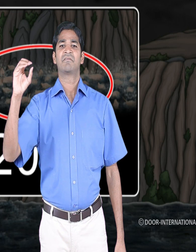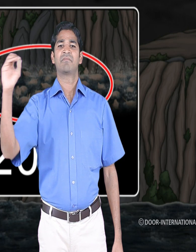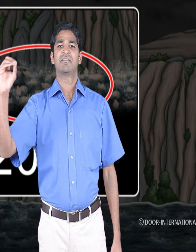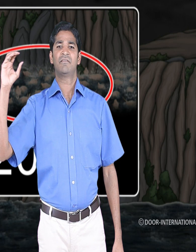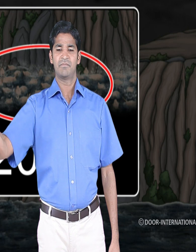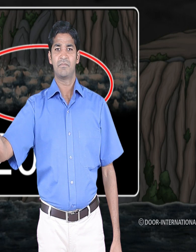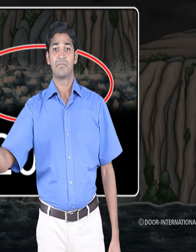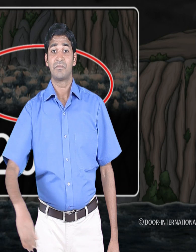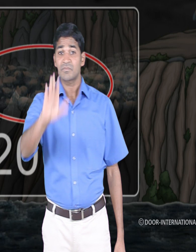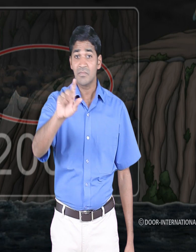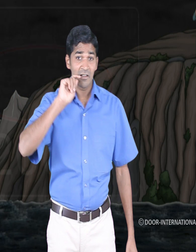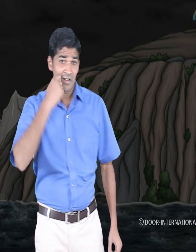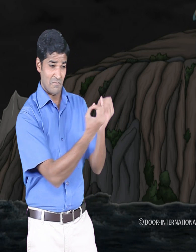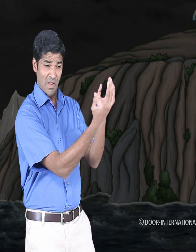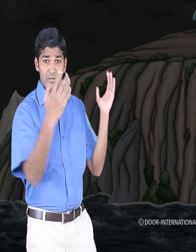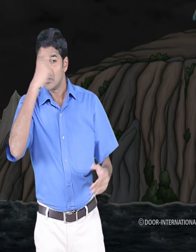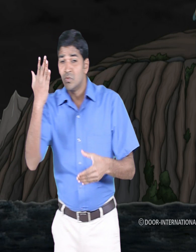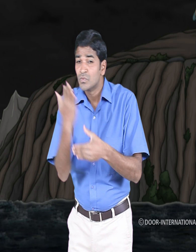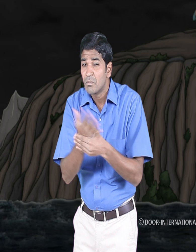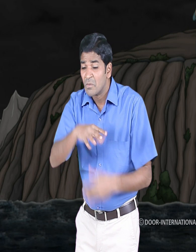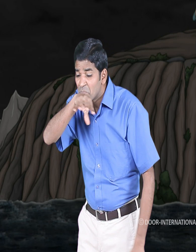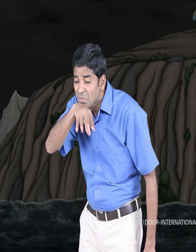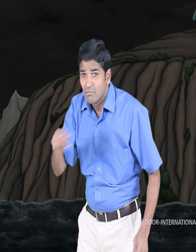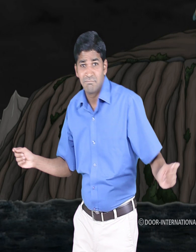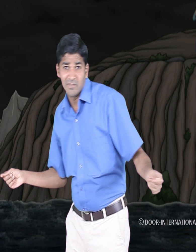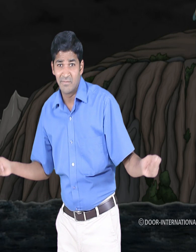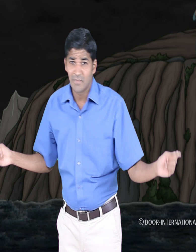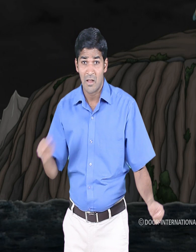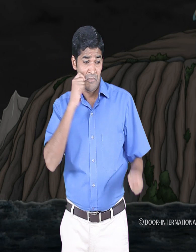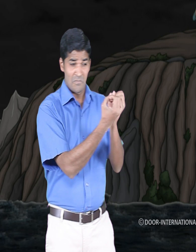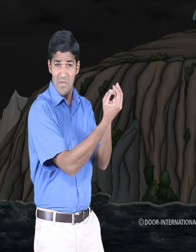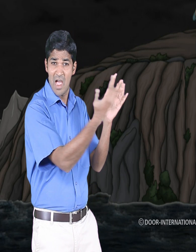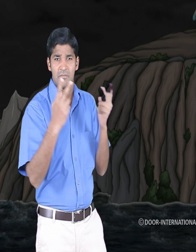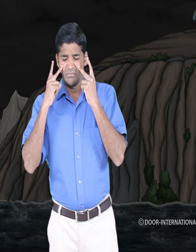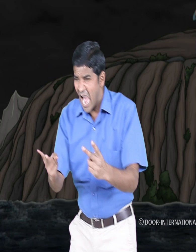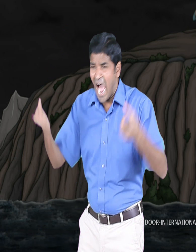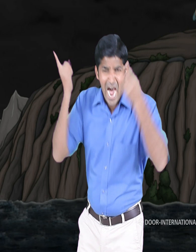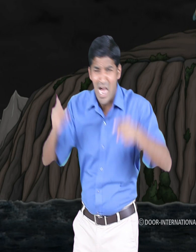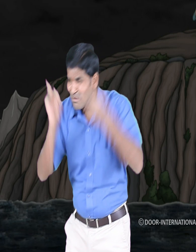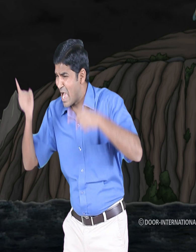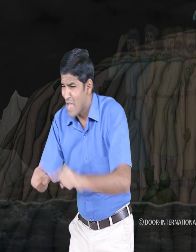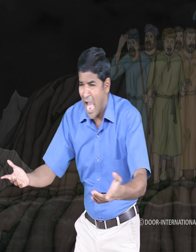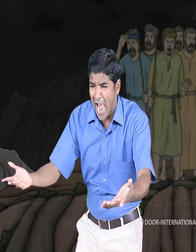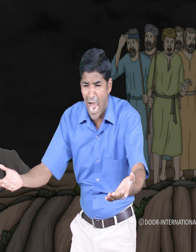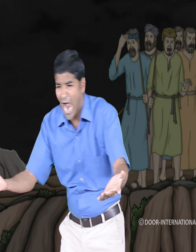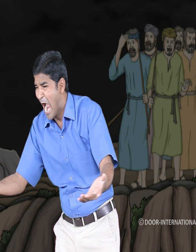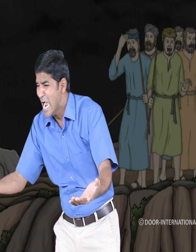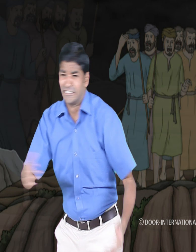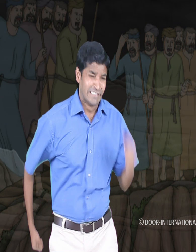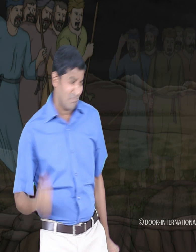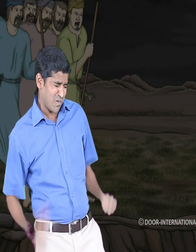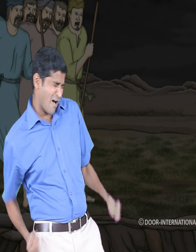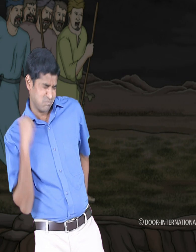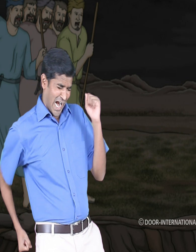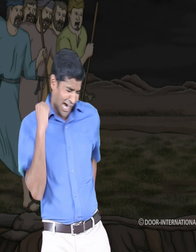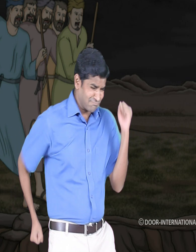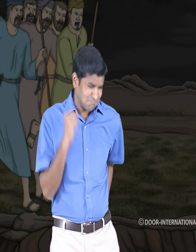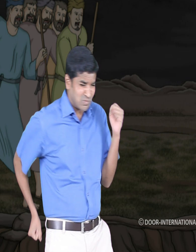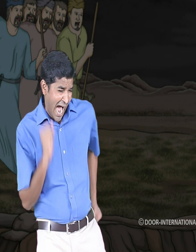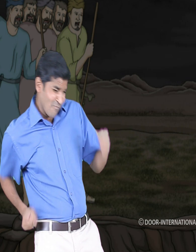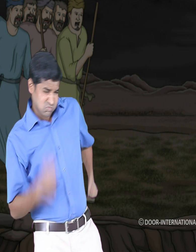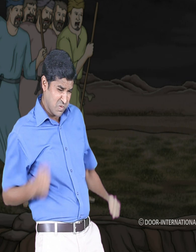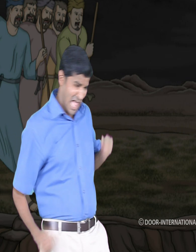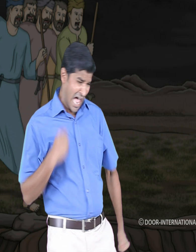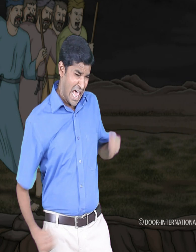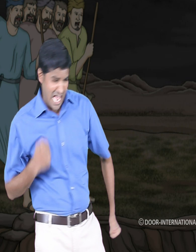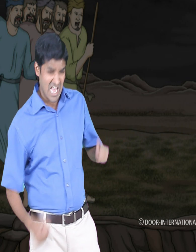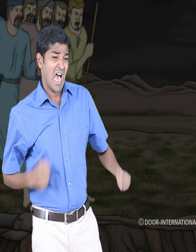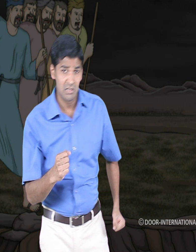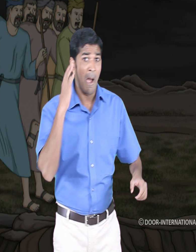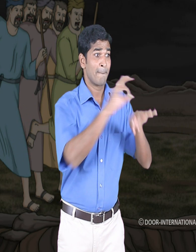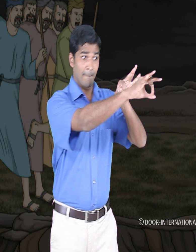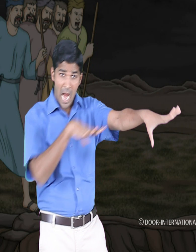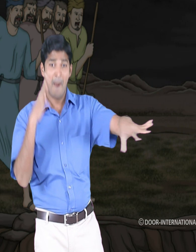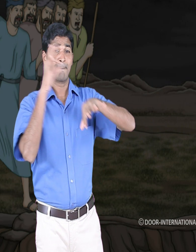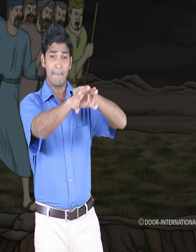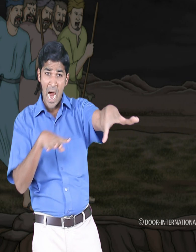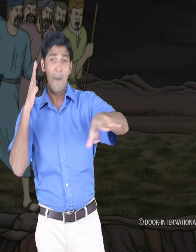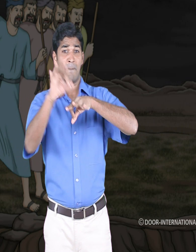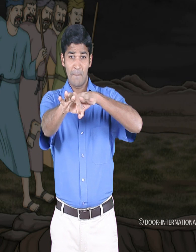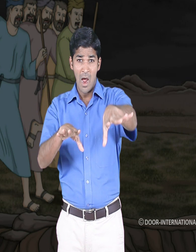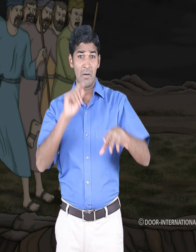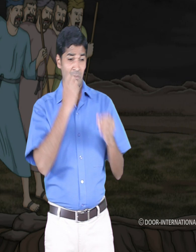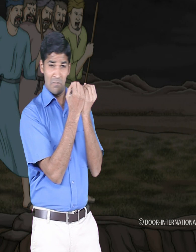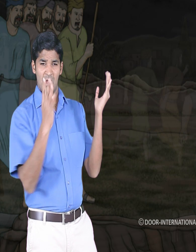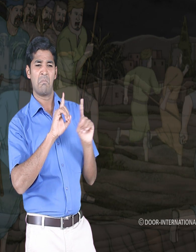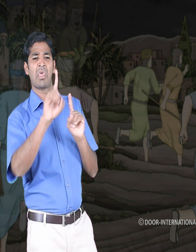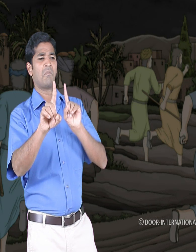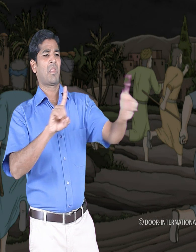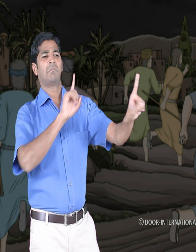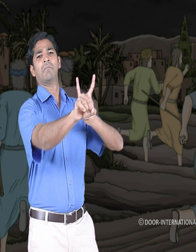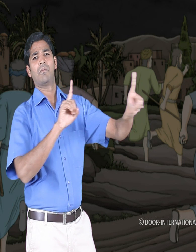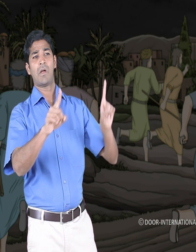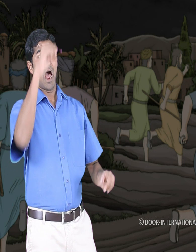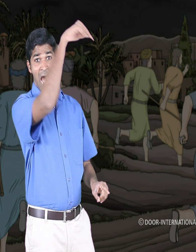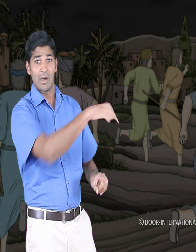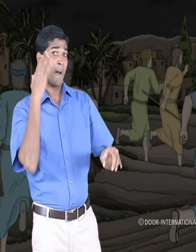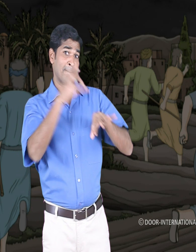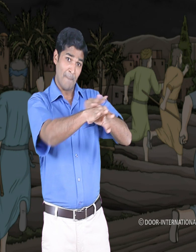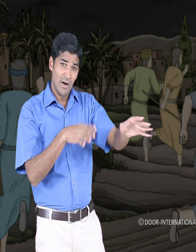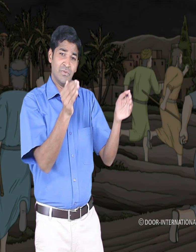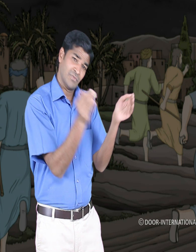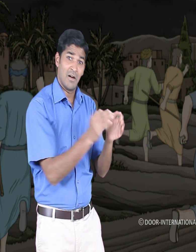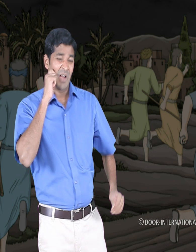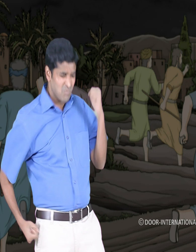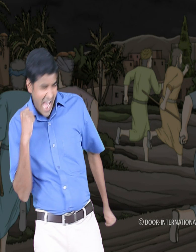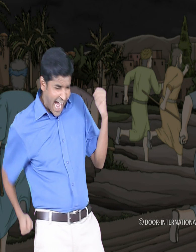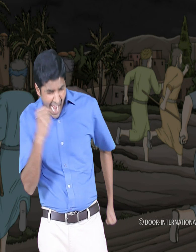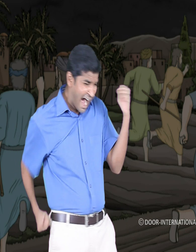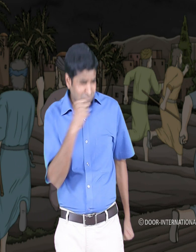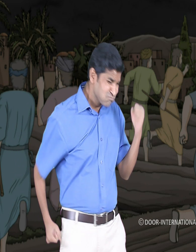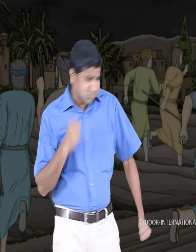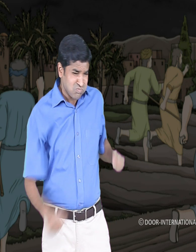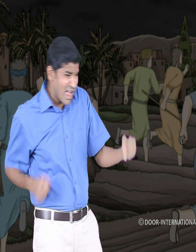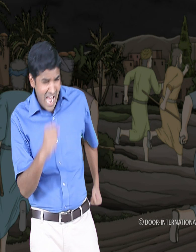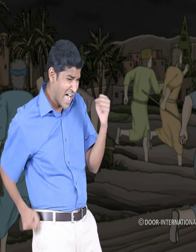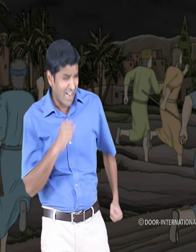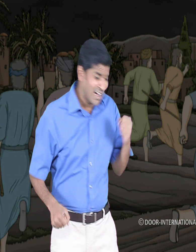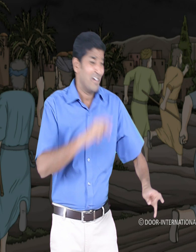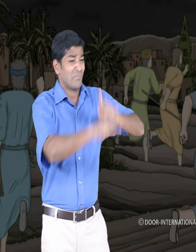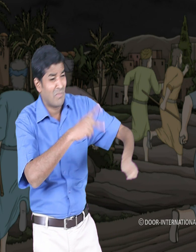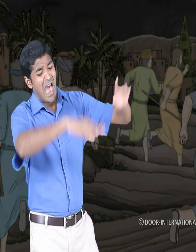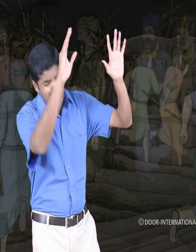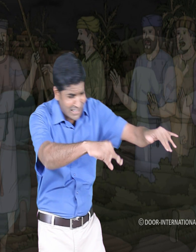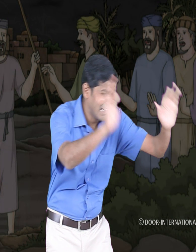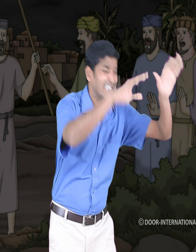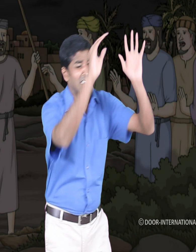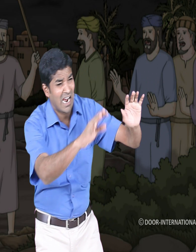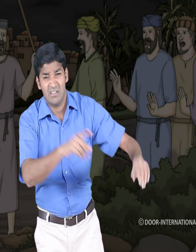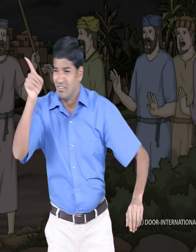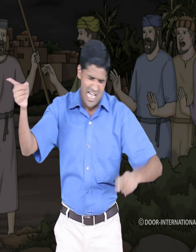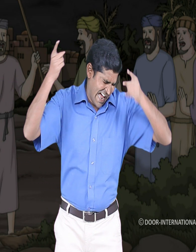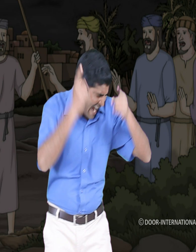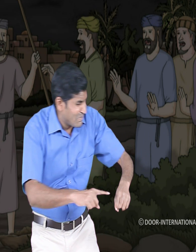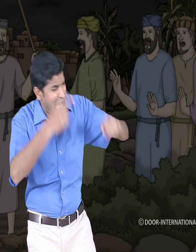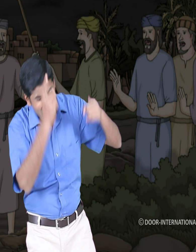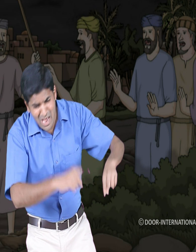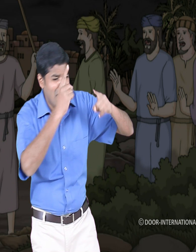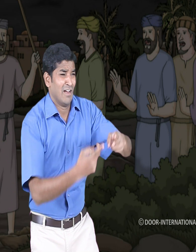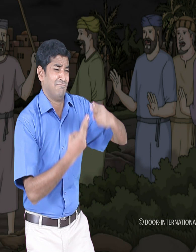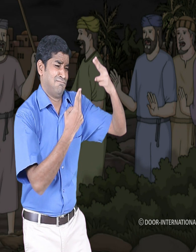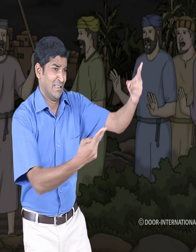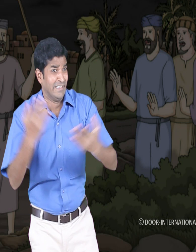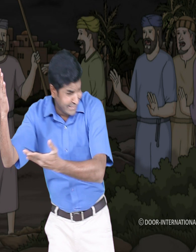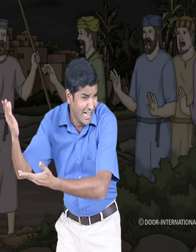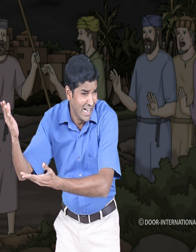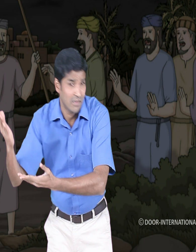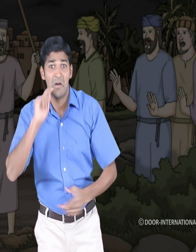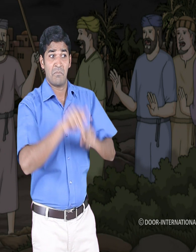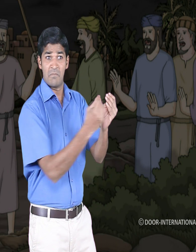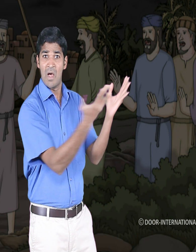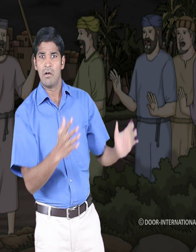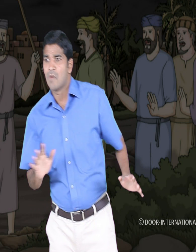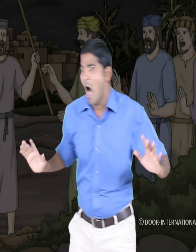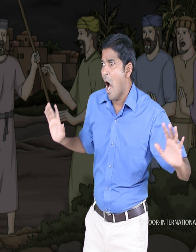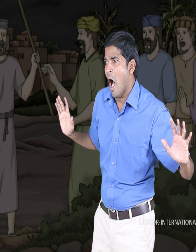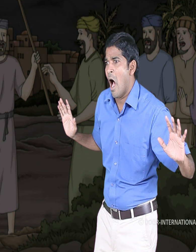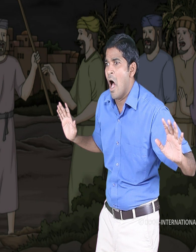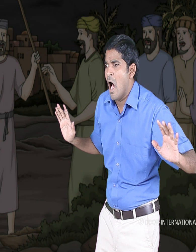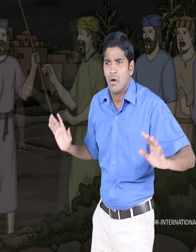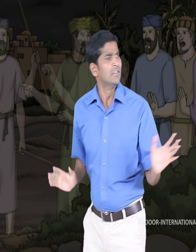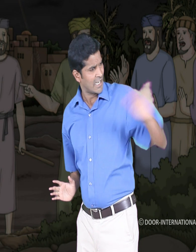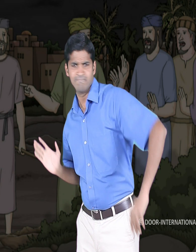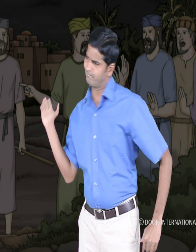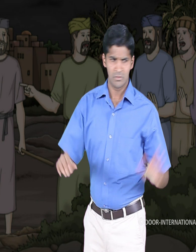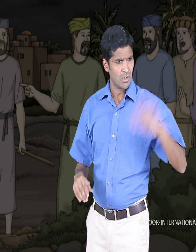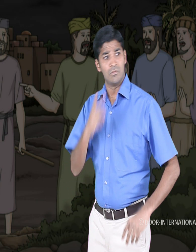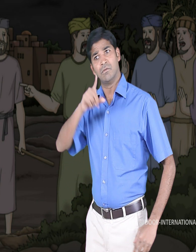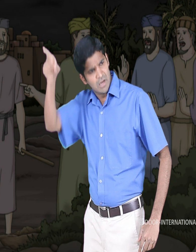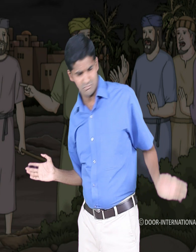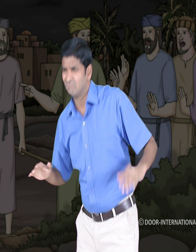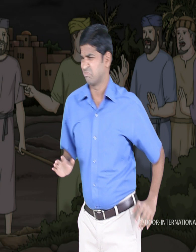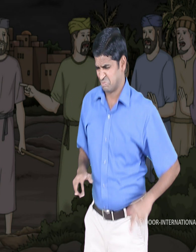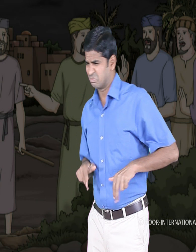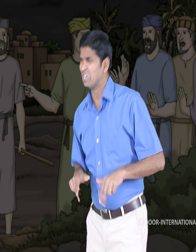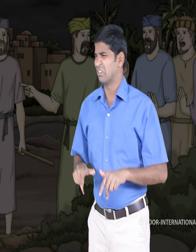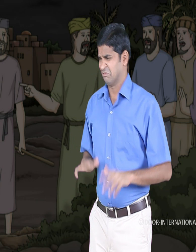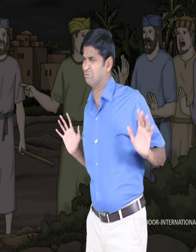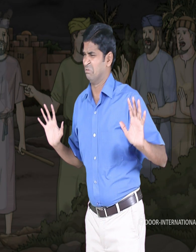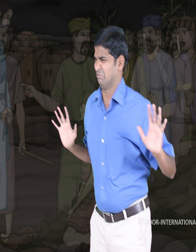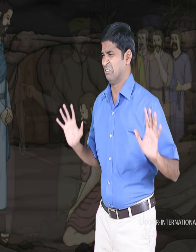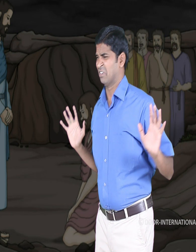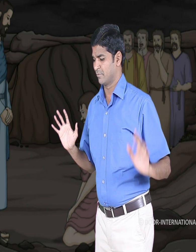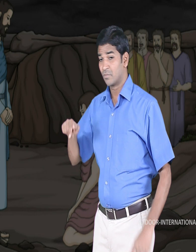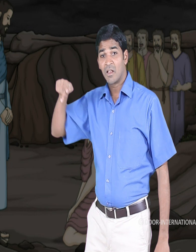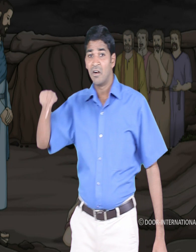Those tending the pigs ran off and reported this in the town and countryside, and the people went out to see what had happened.